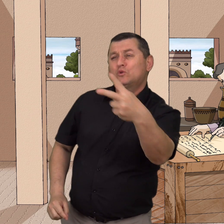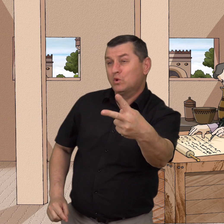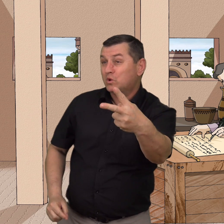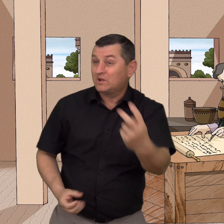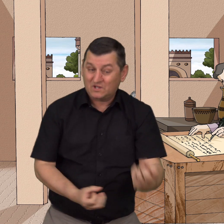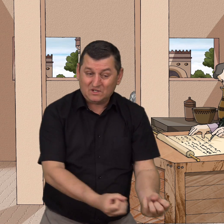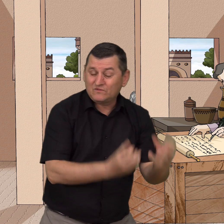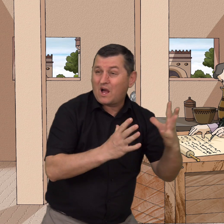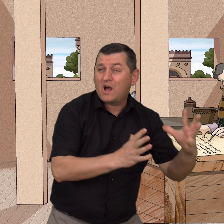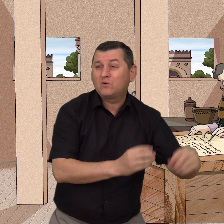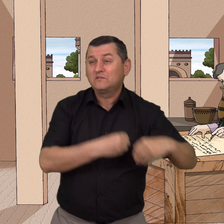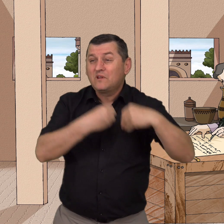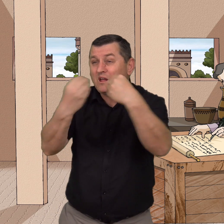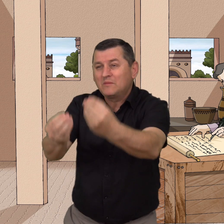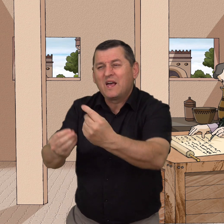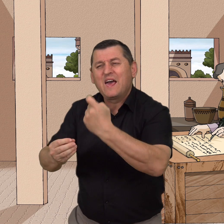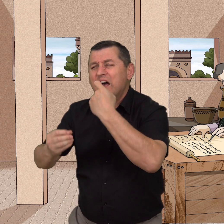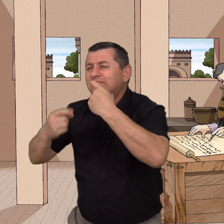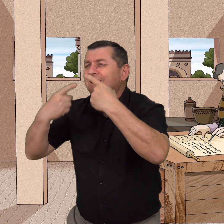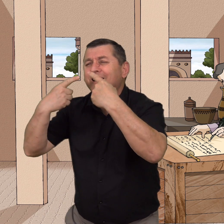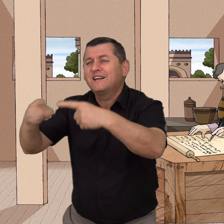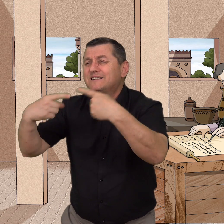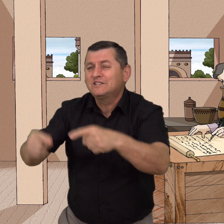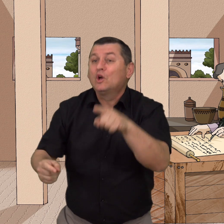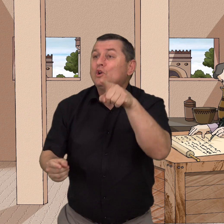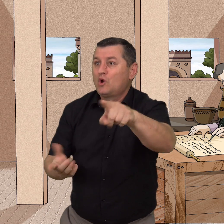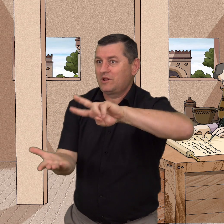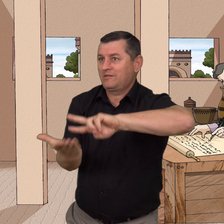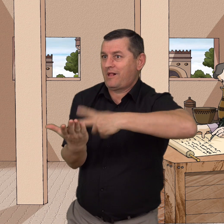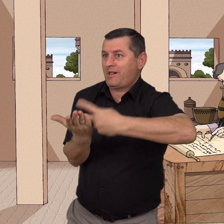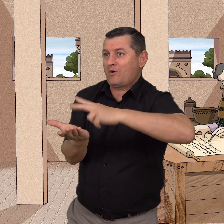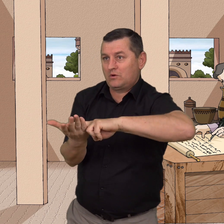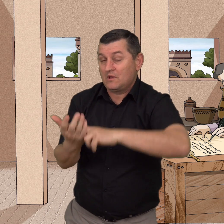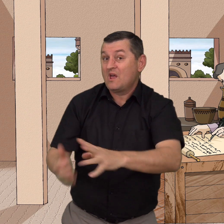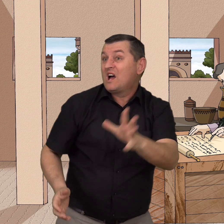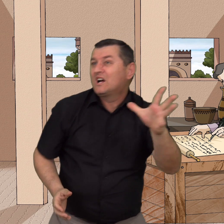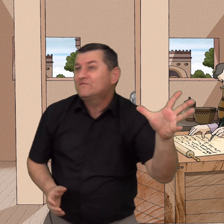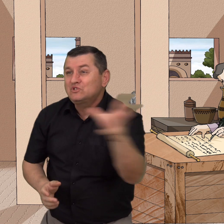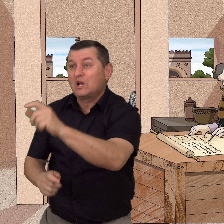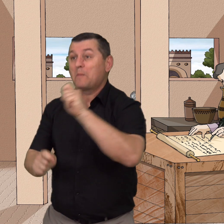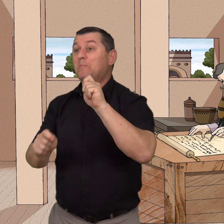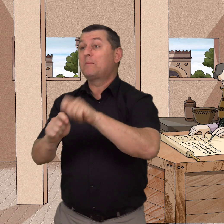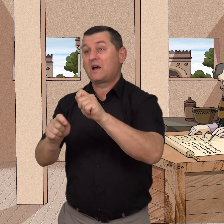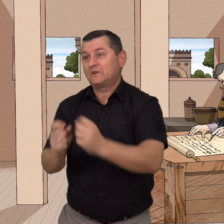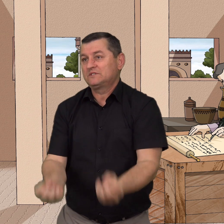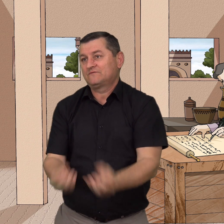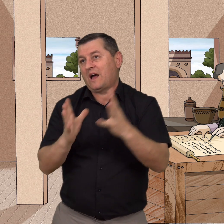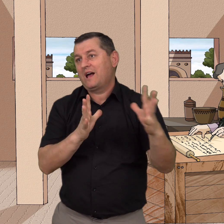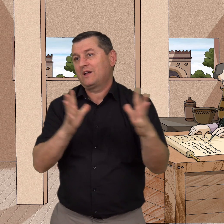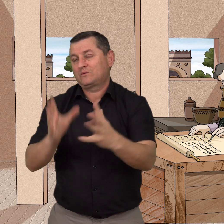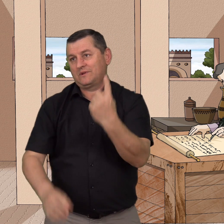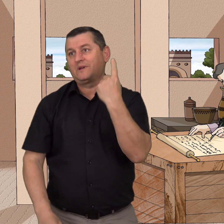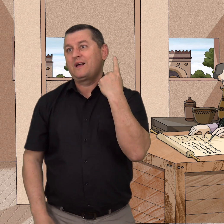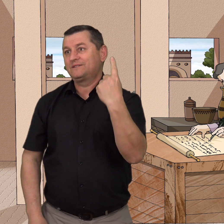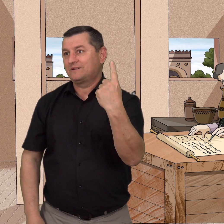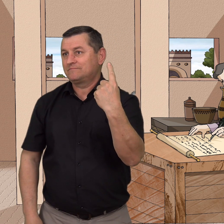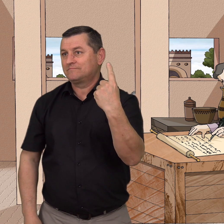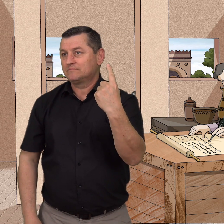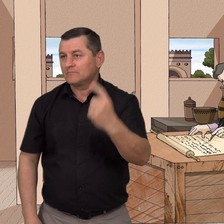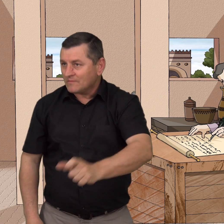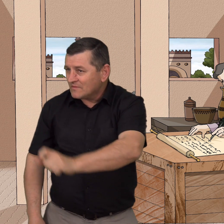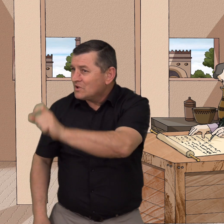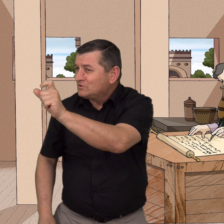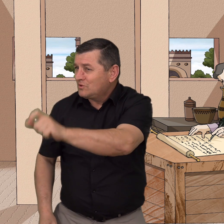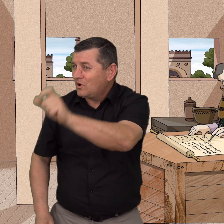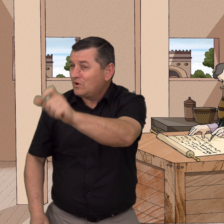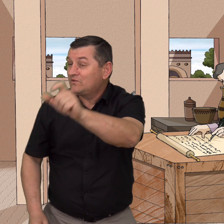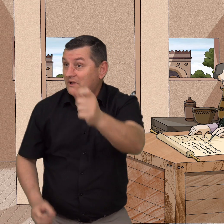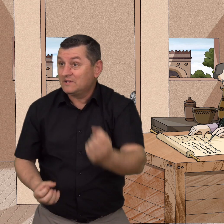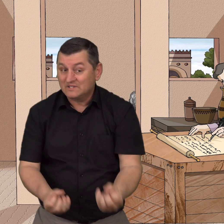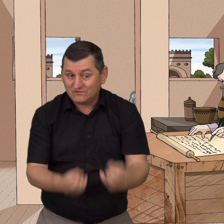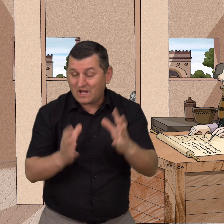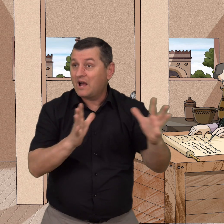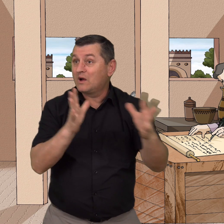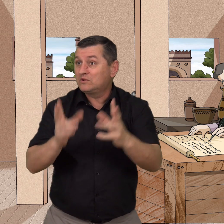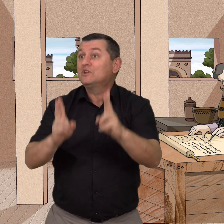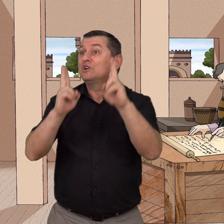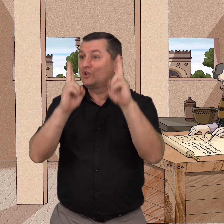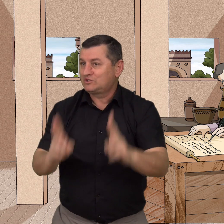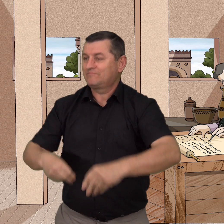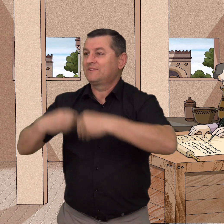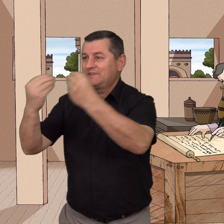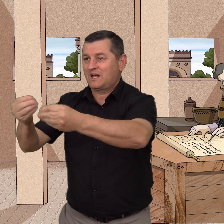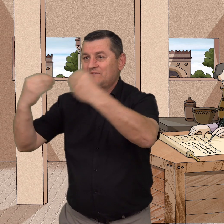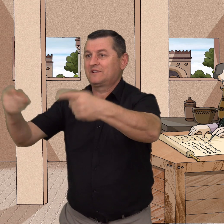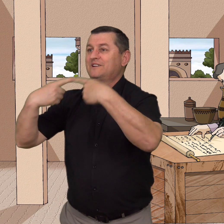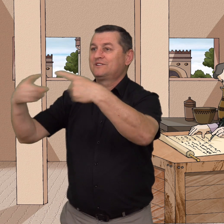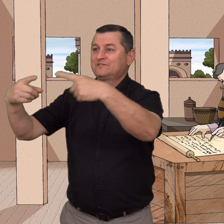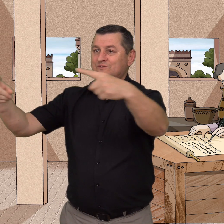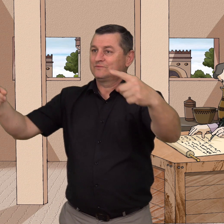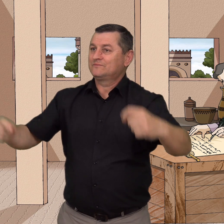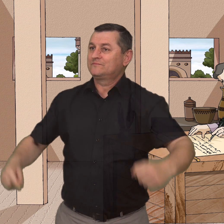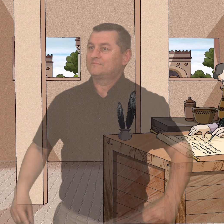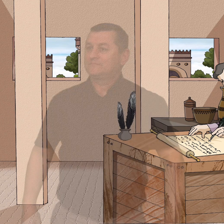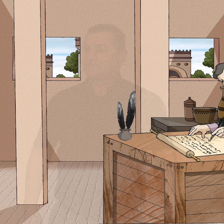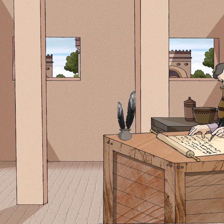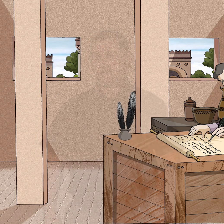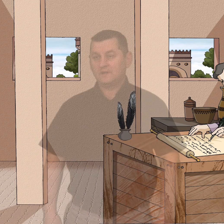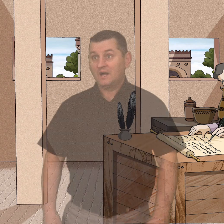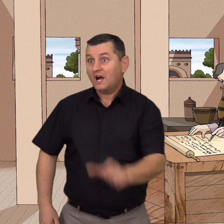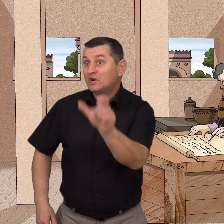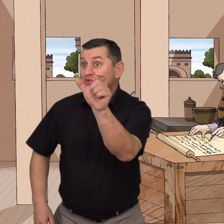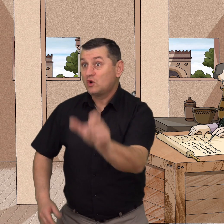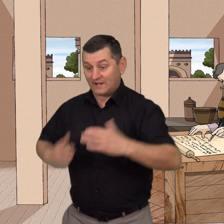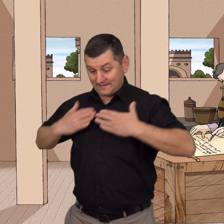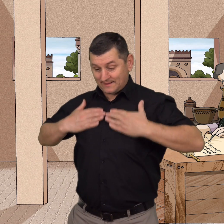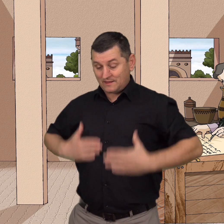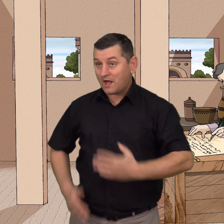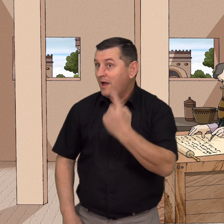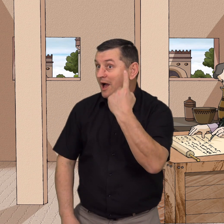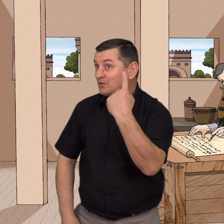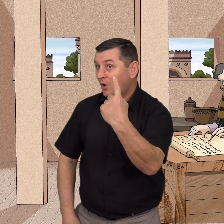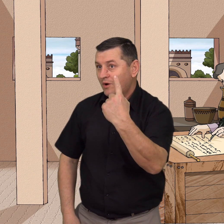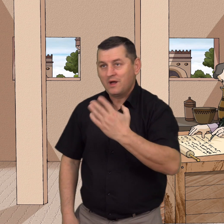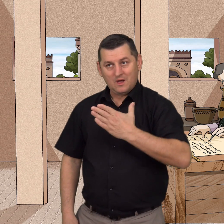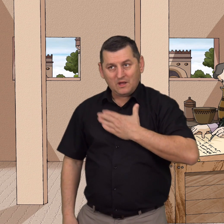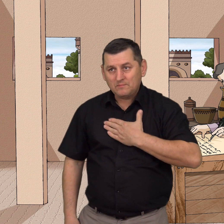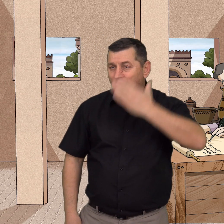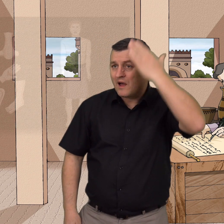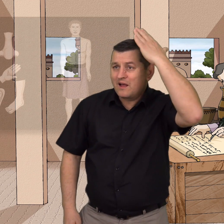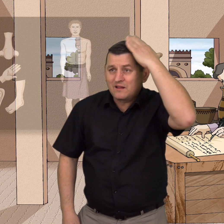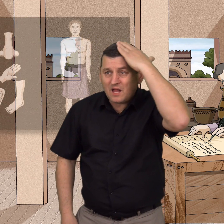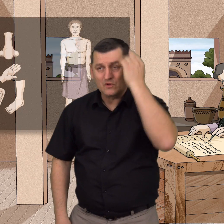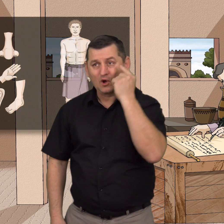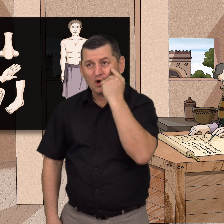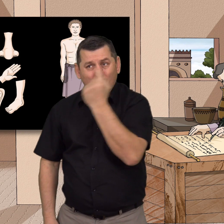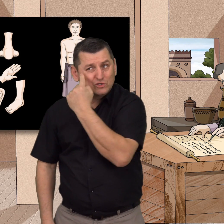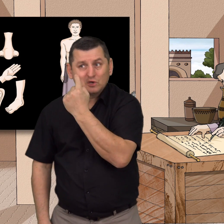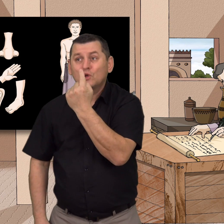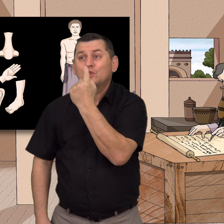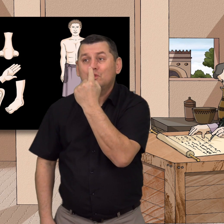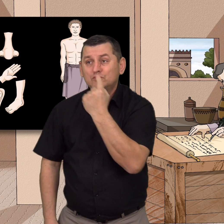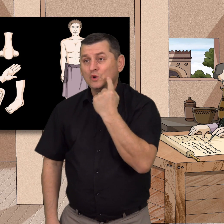All these are the work of one and the same Spirit, who apportions them to each one as He determines.